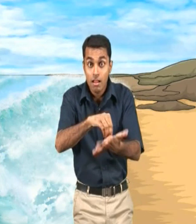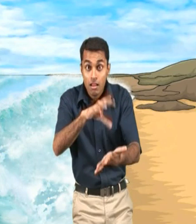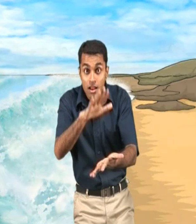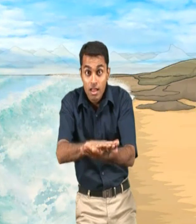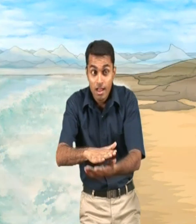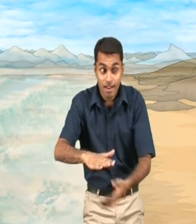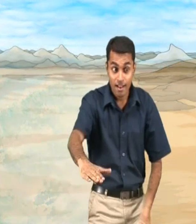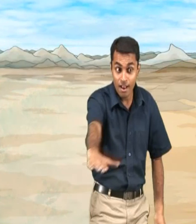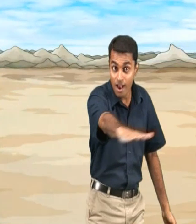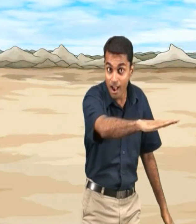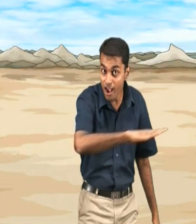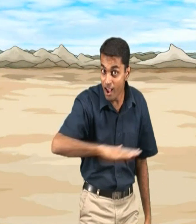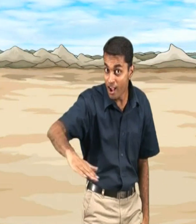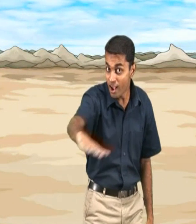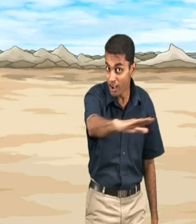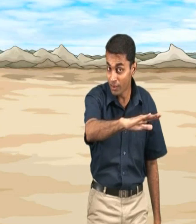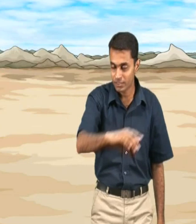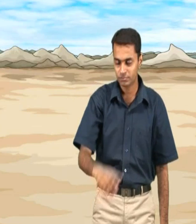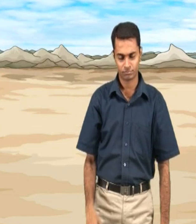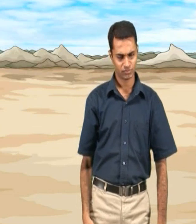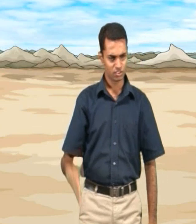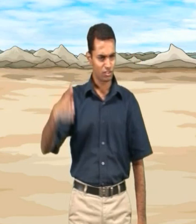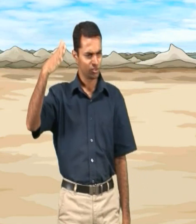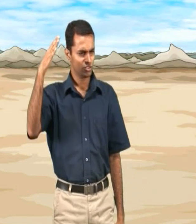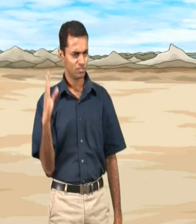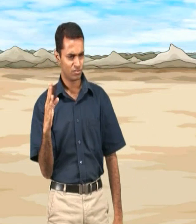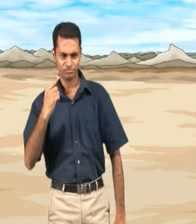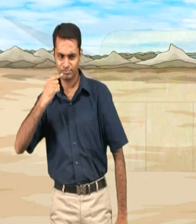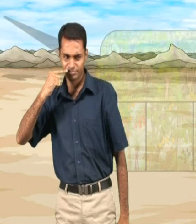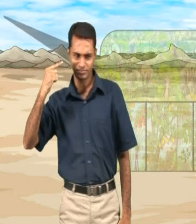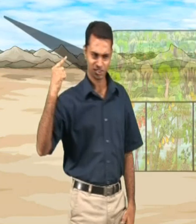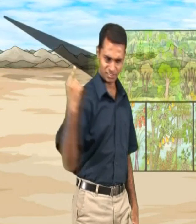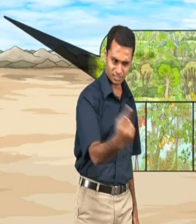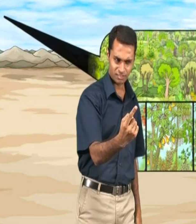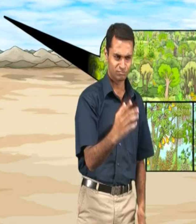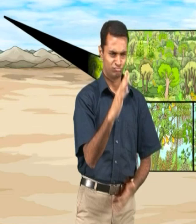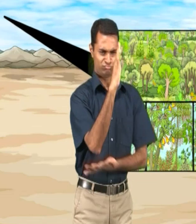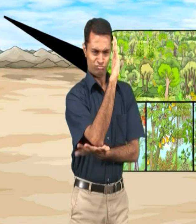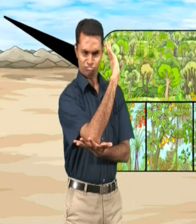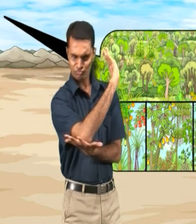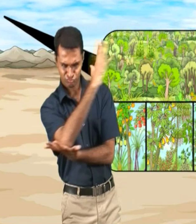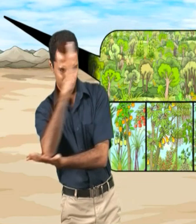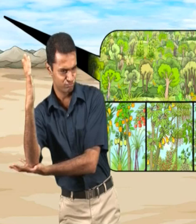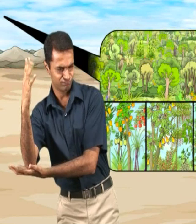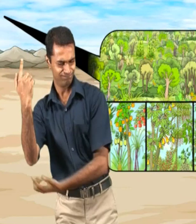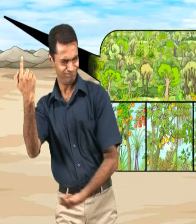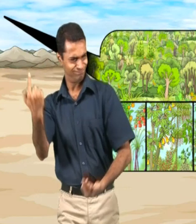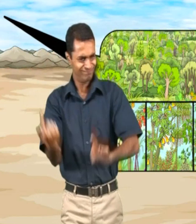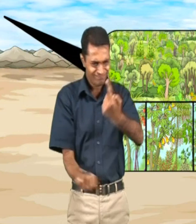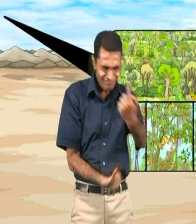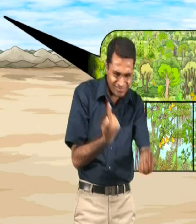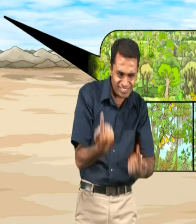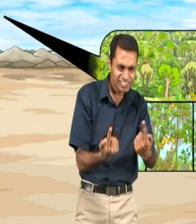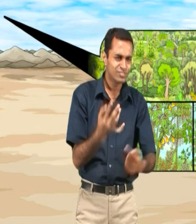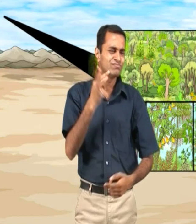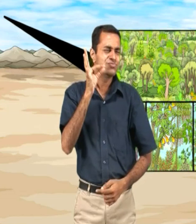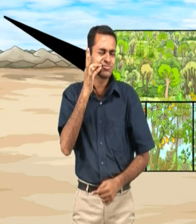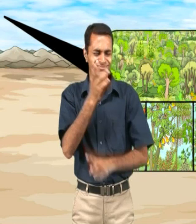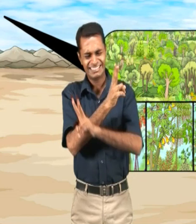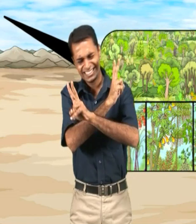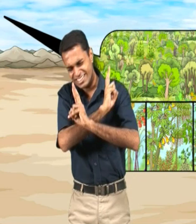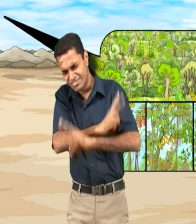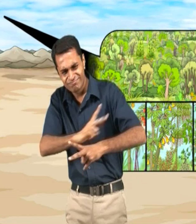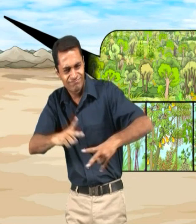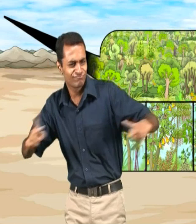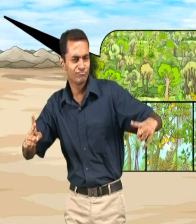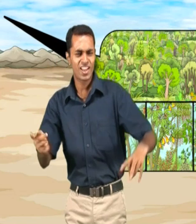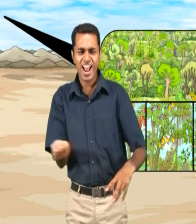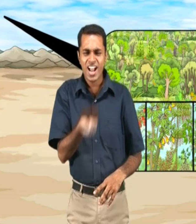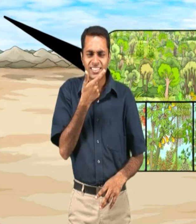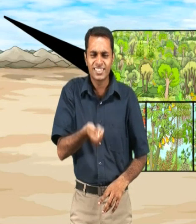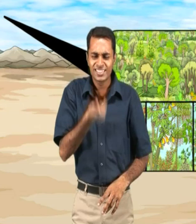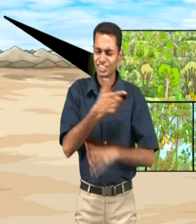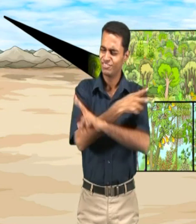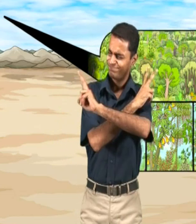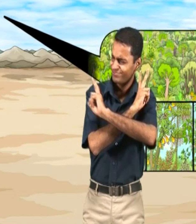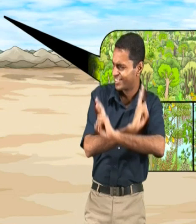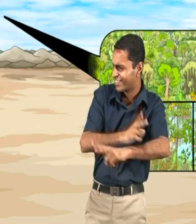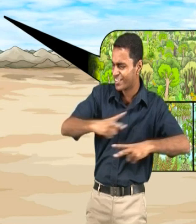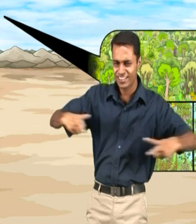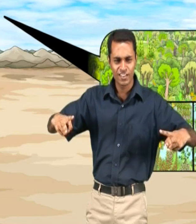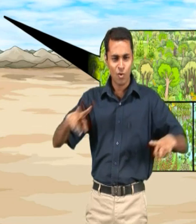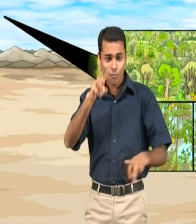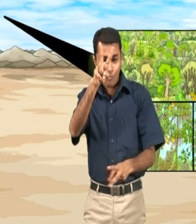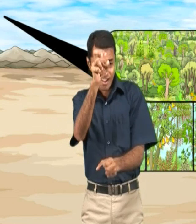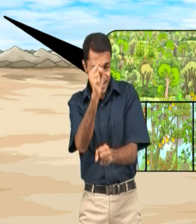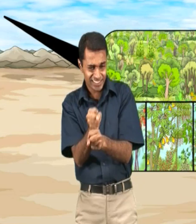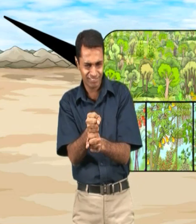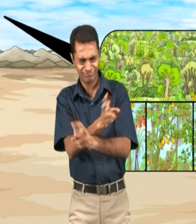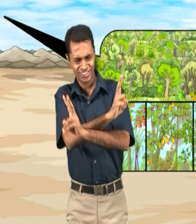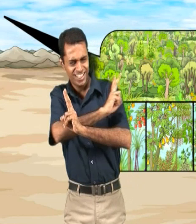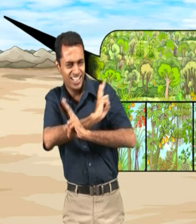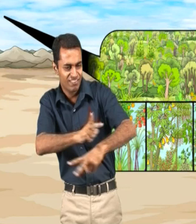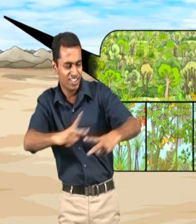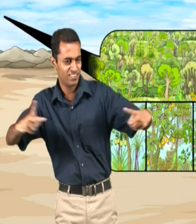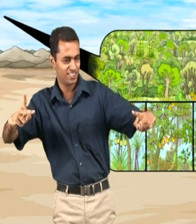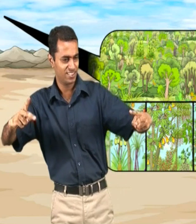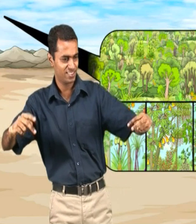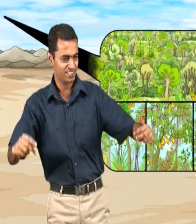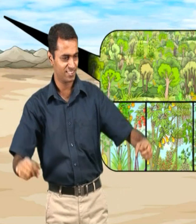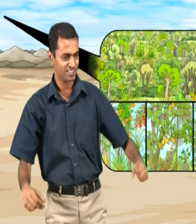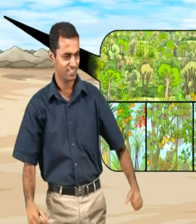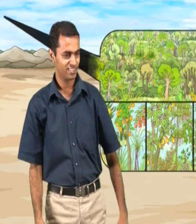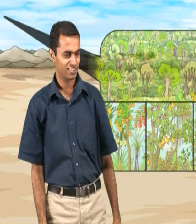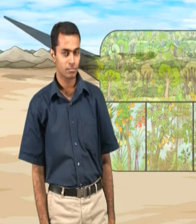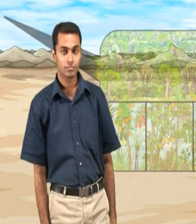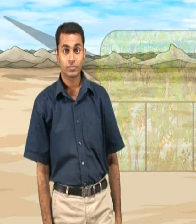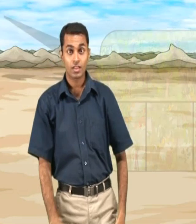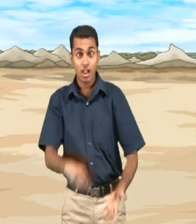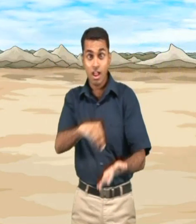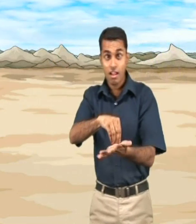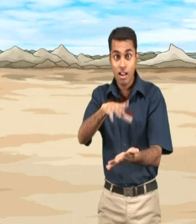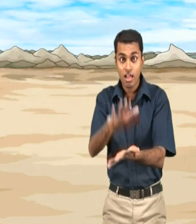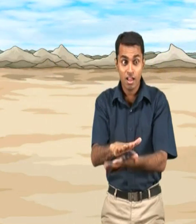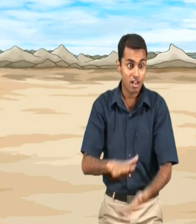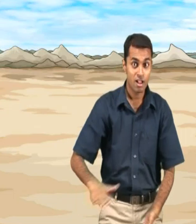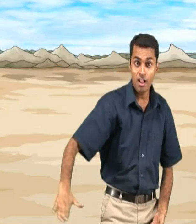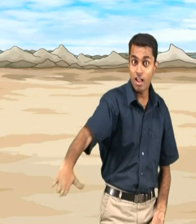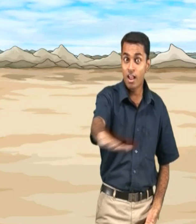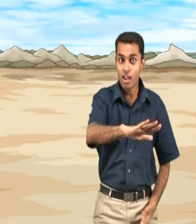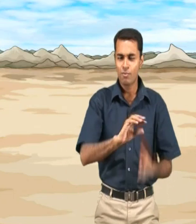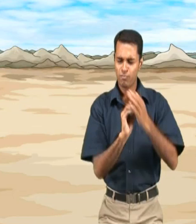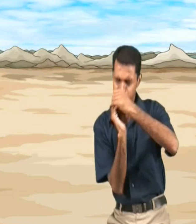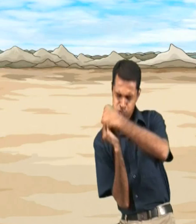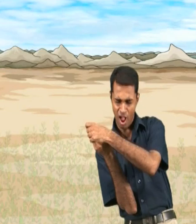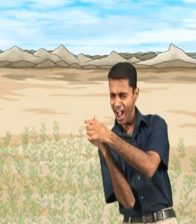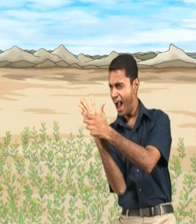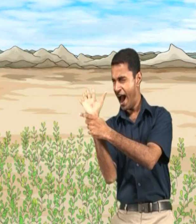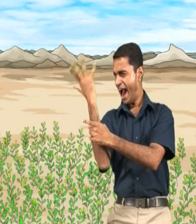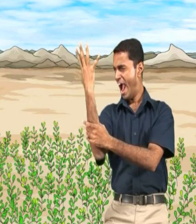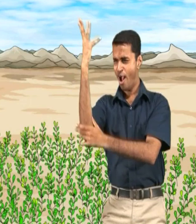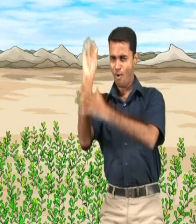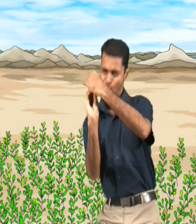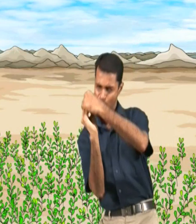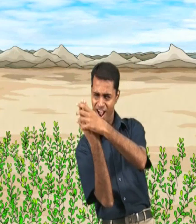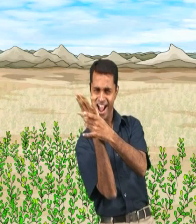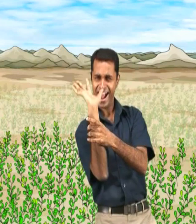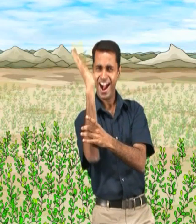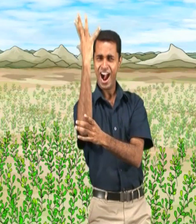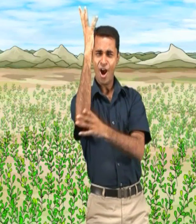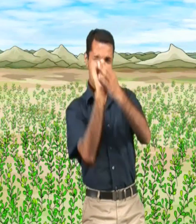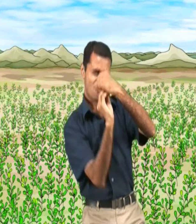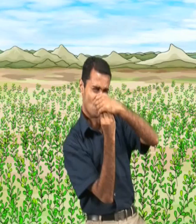Then God said, “Let the earth bring forth vegetation: seed-bearing plants and fruit trees, each bearing fruit with seed according to its kind.” And it was so.